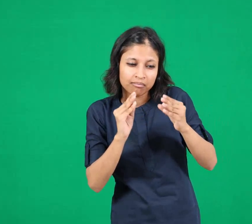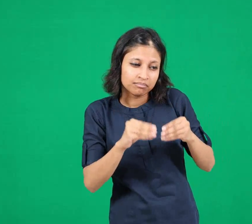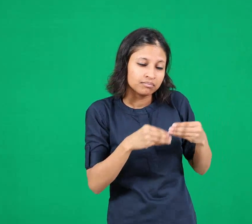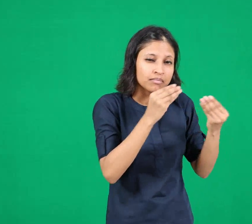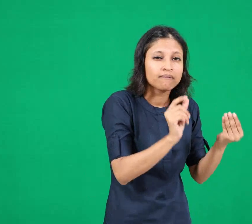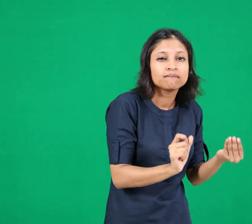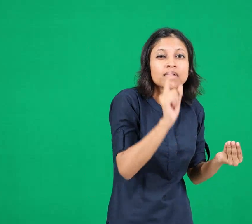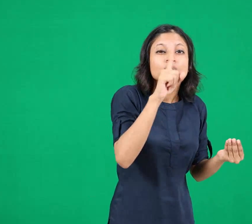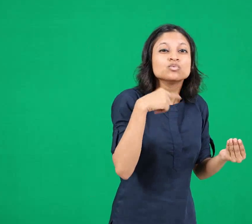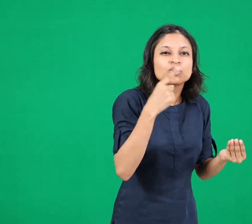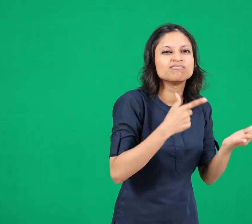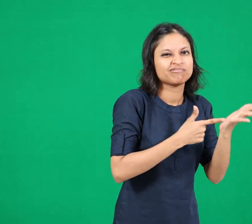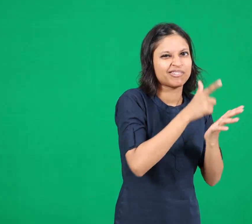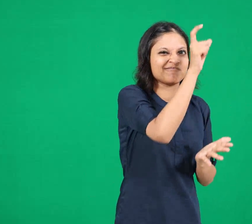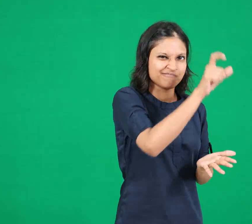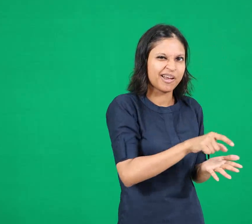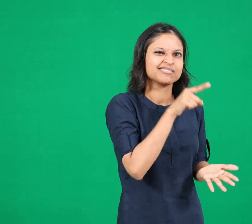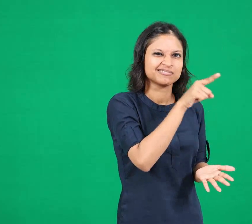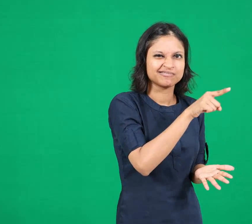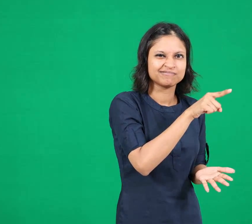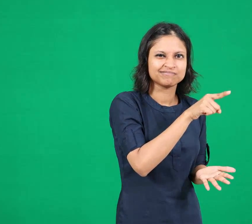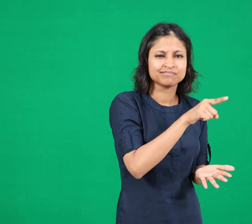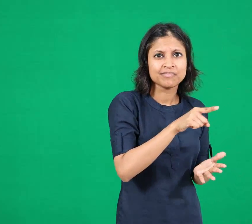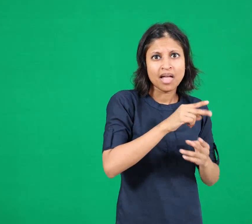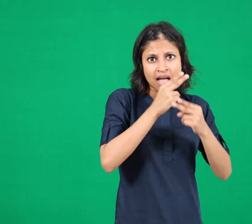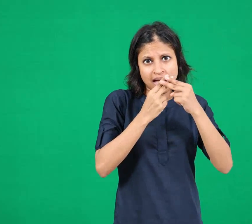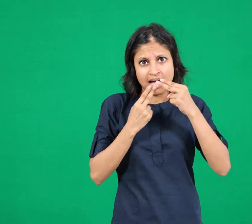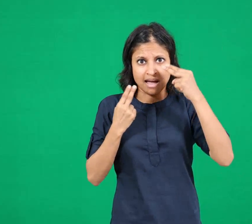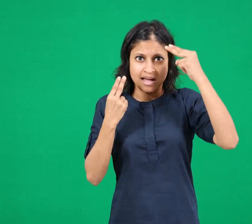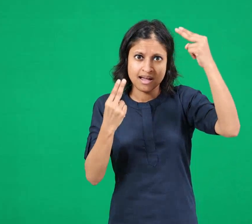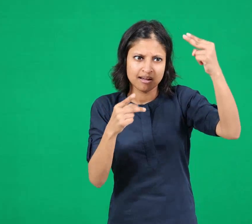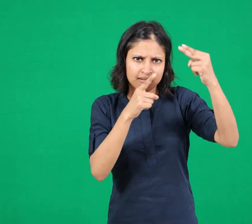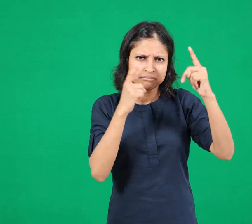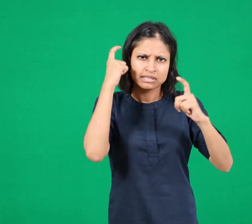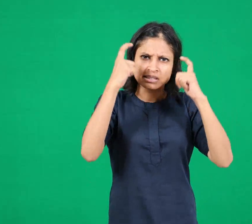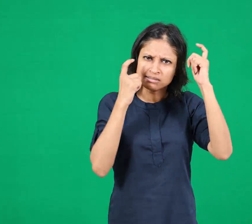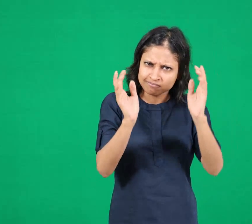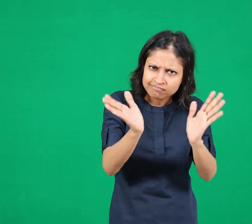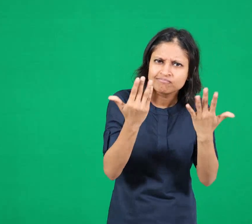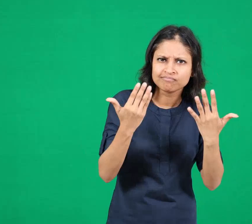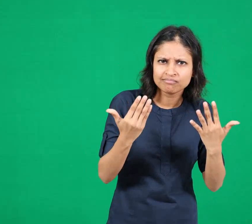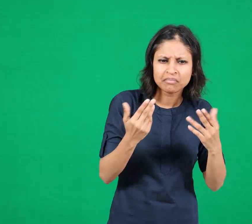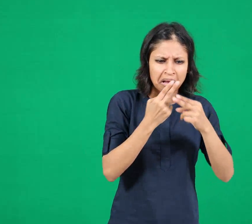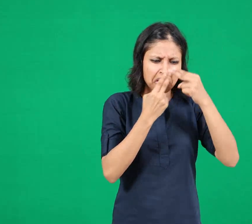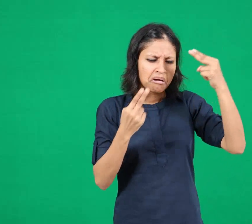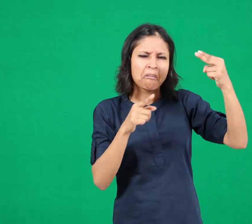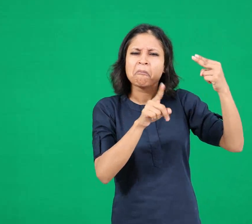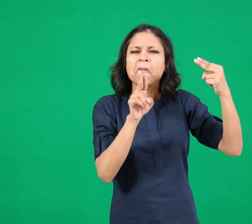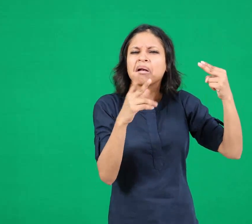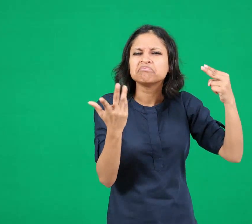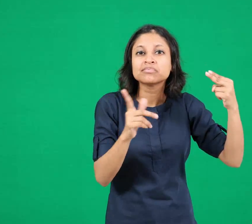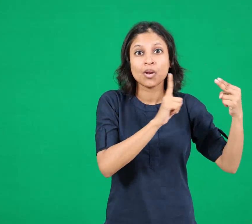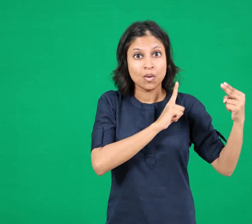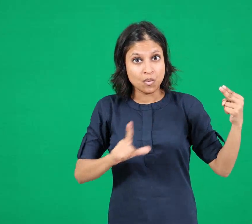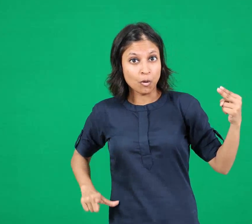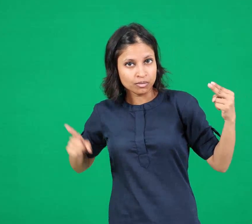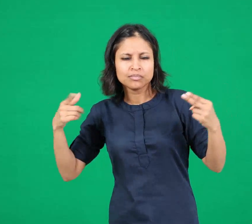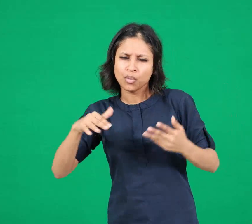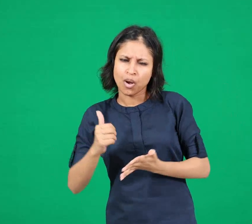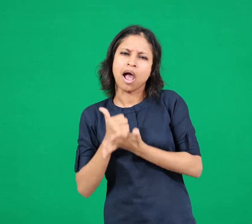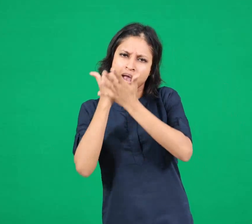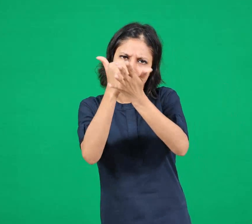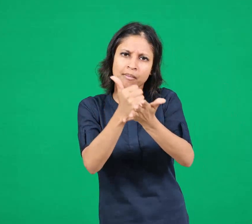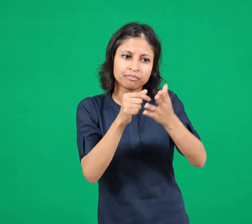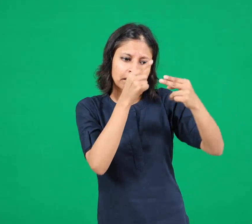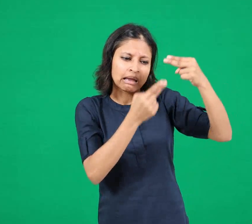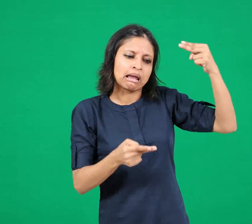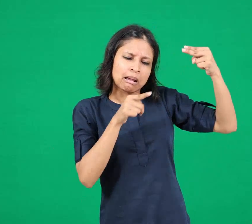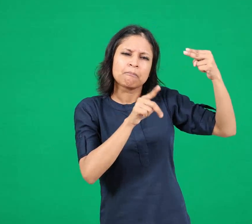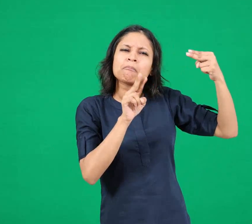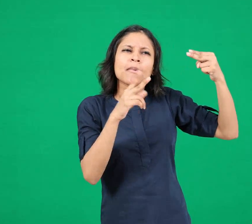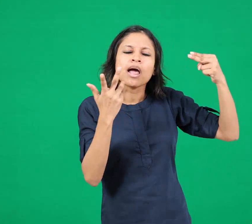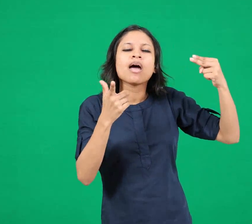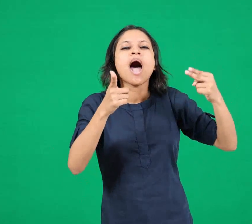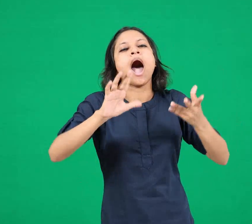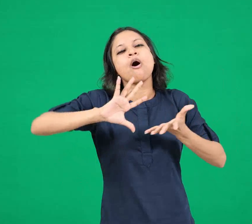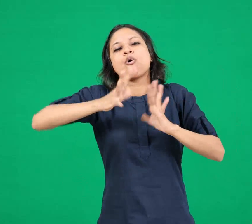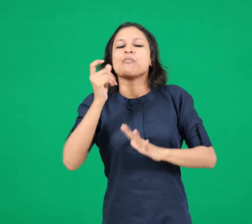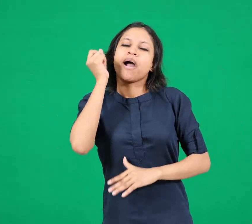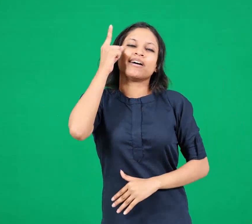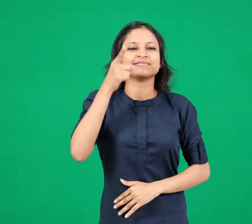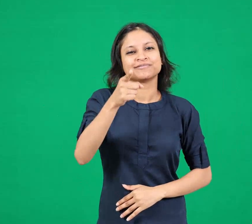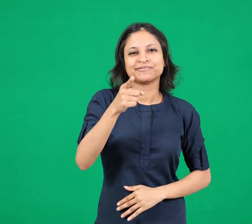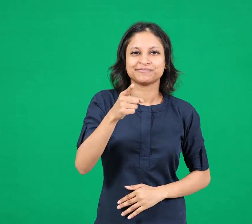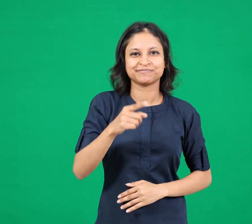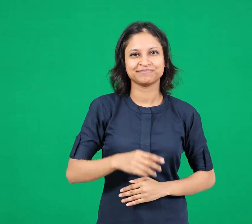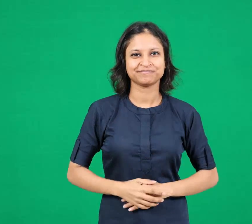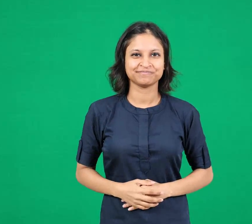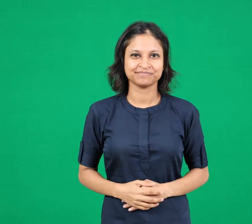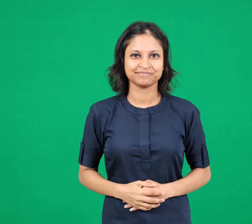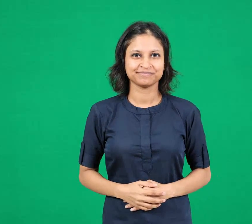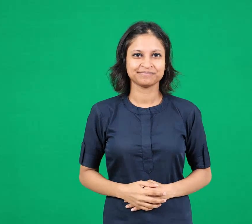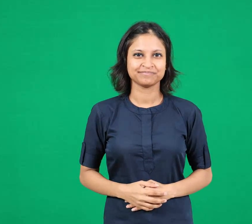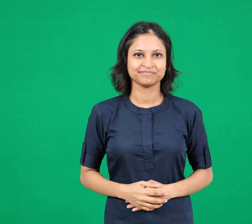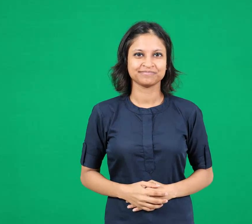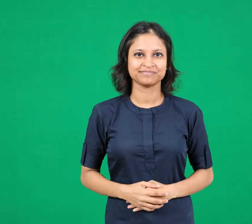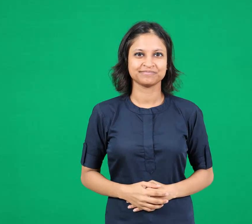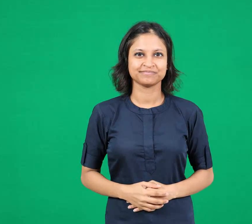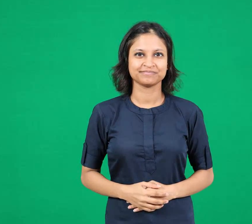Consider what I am saying, for the Lord will give you insight into all things.